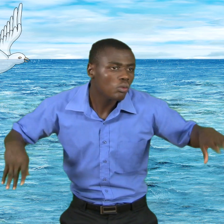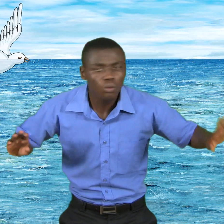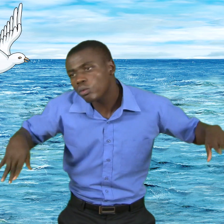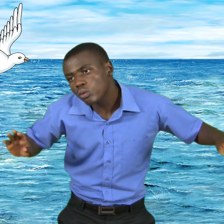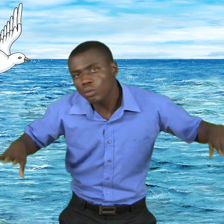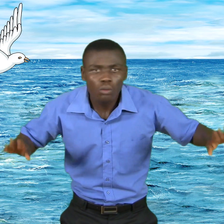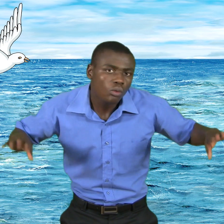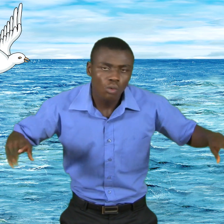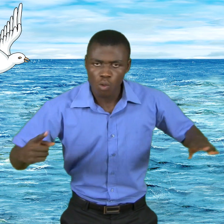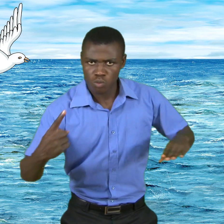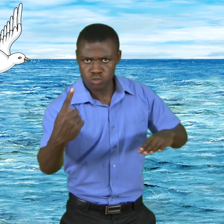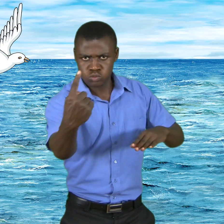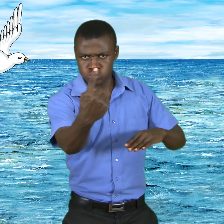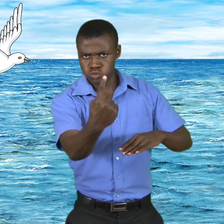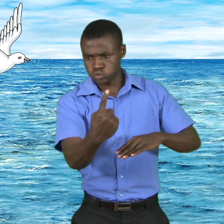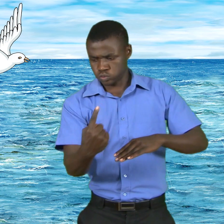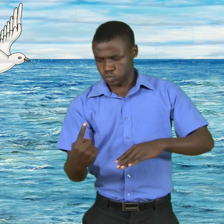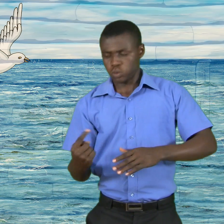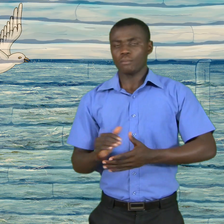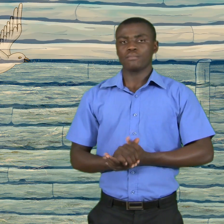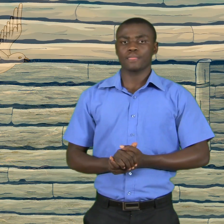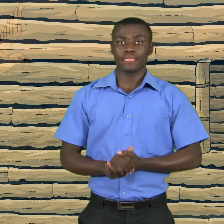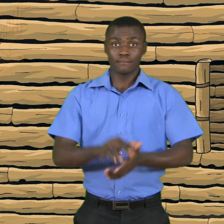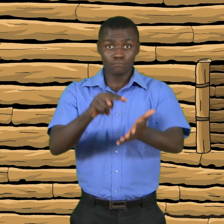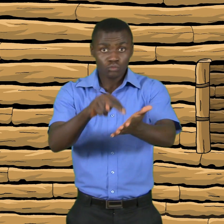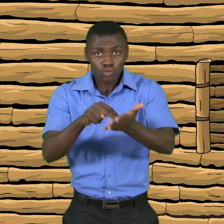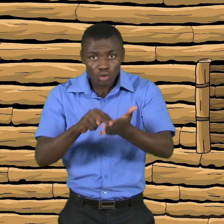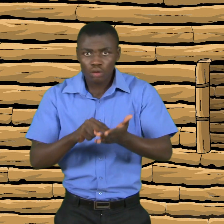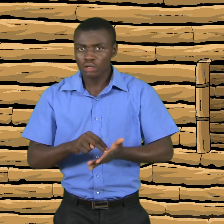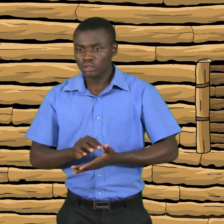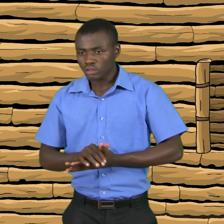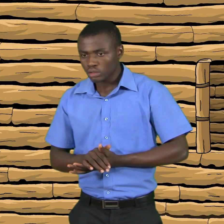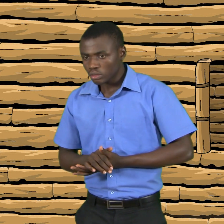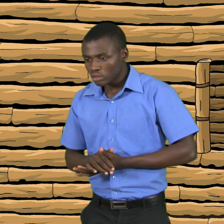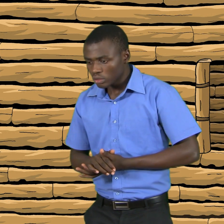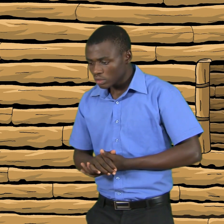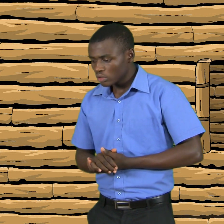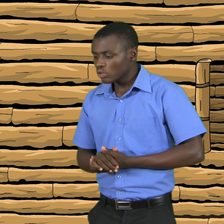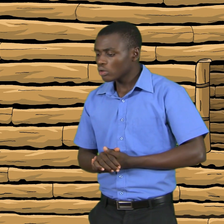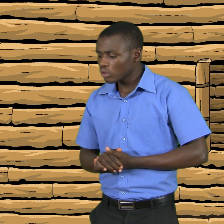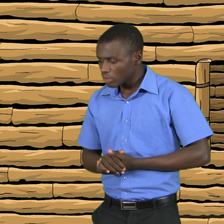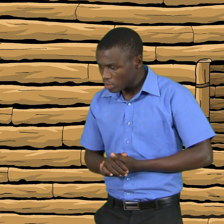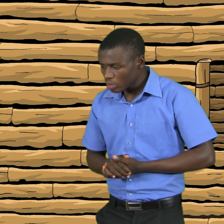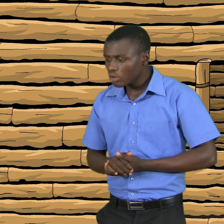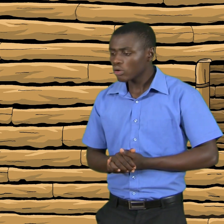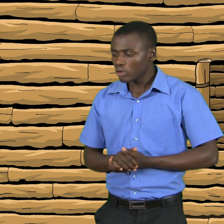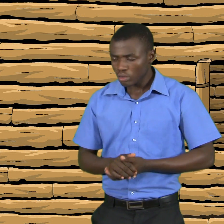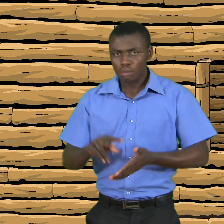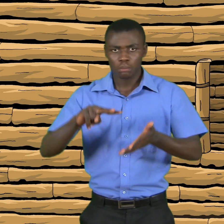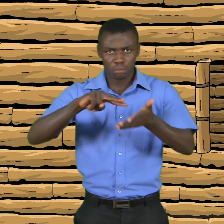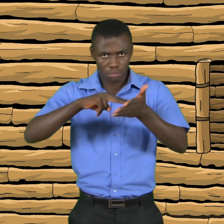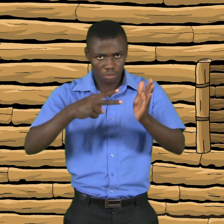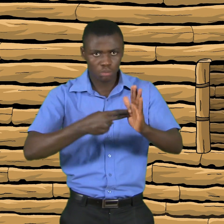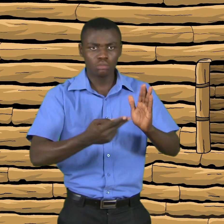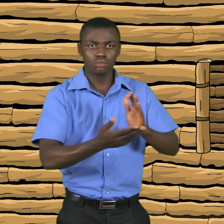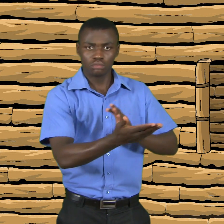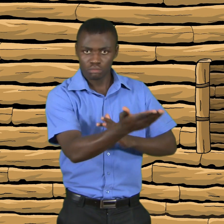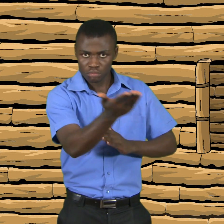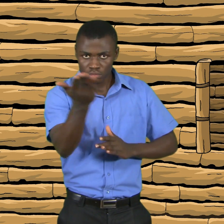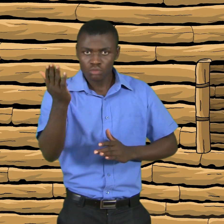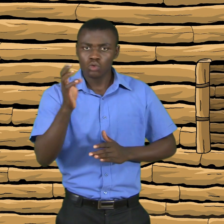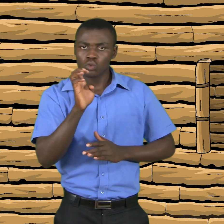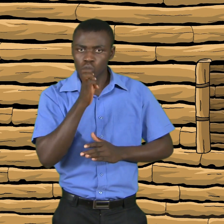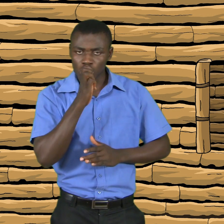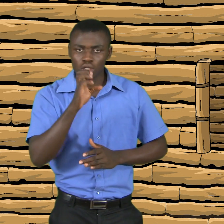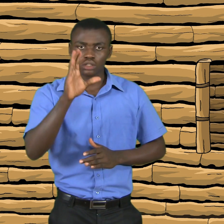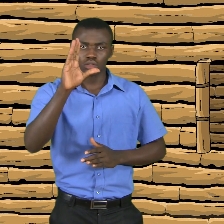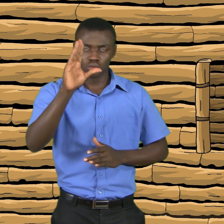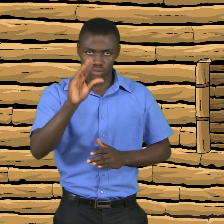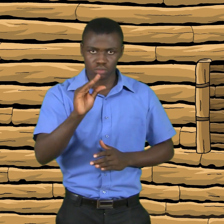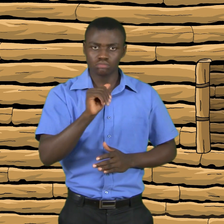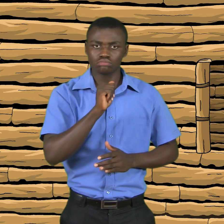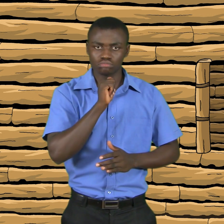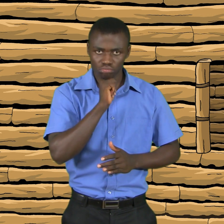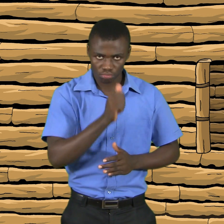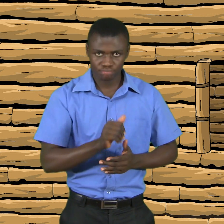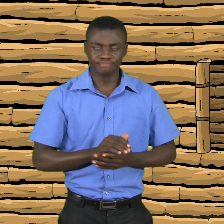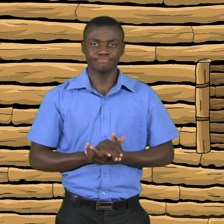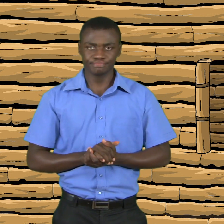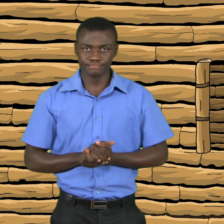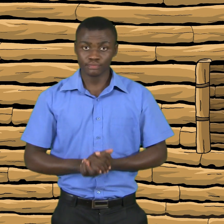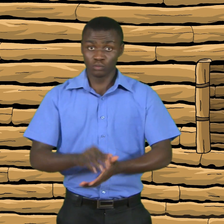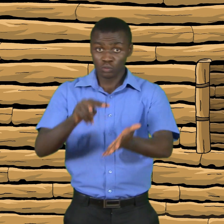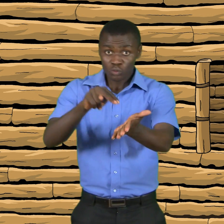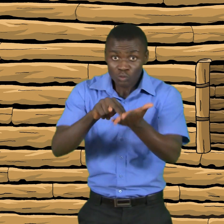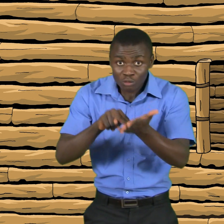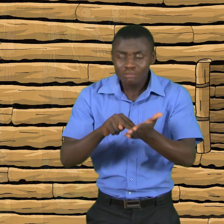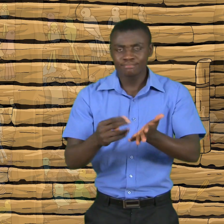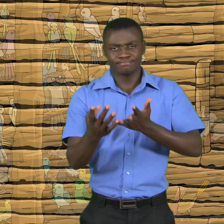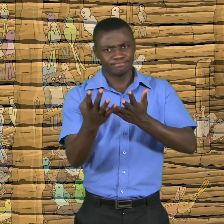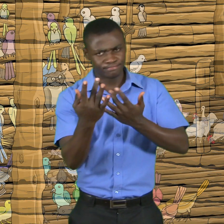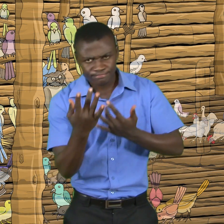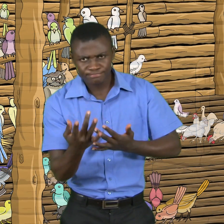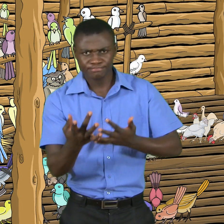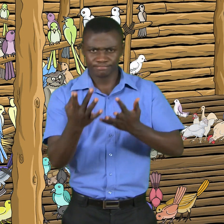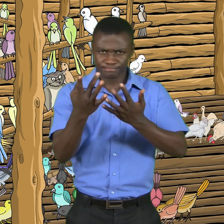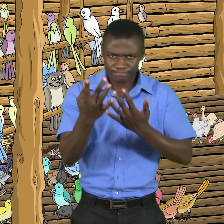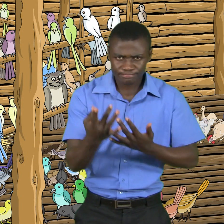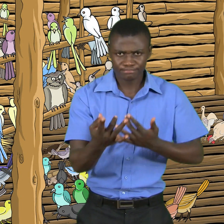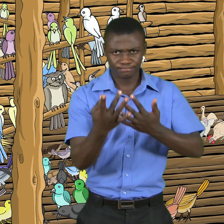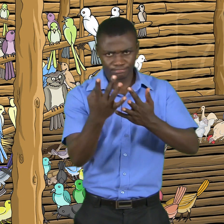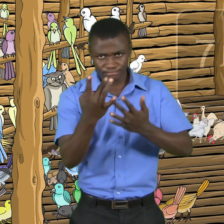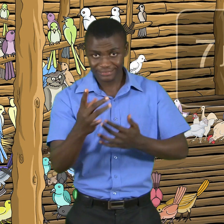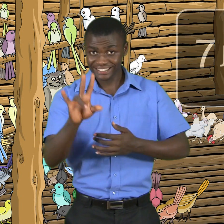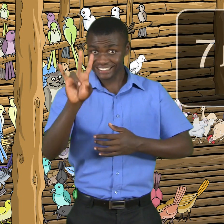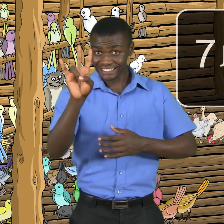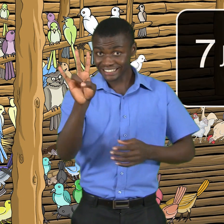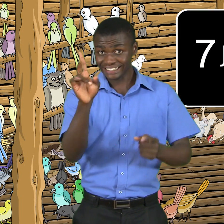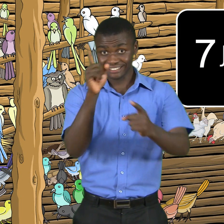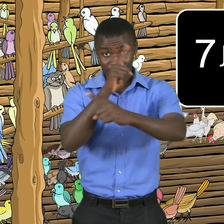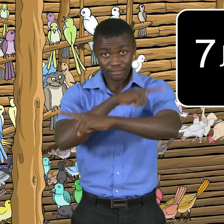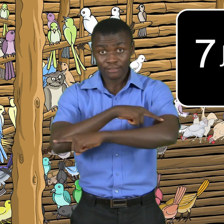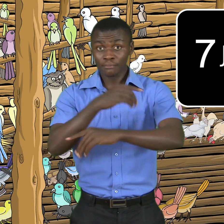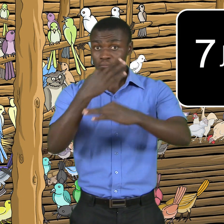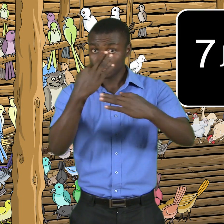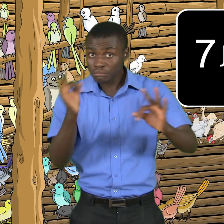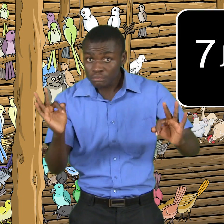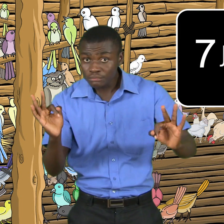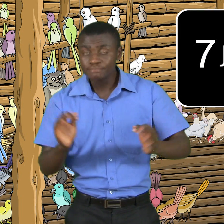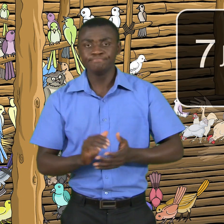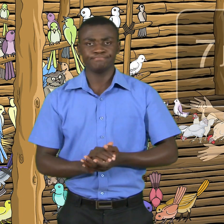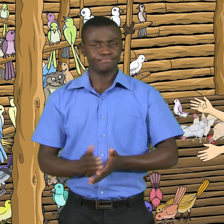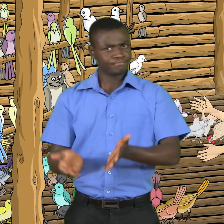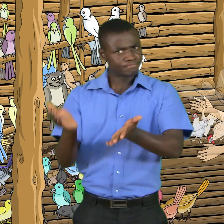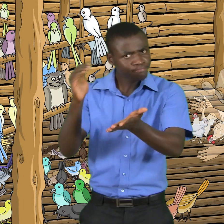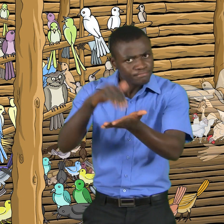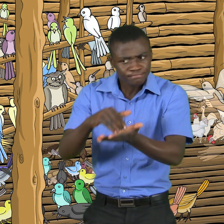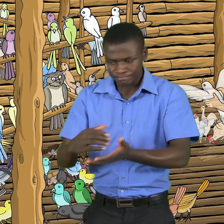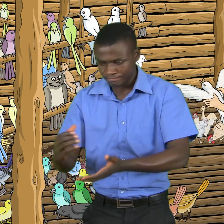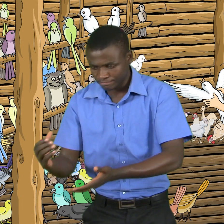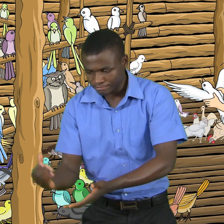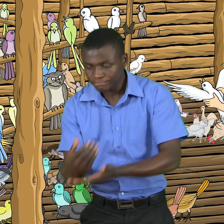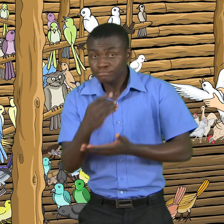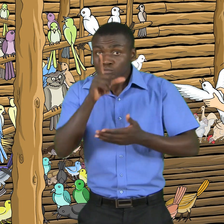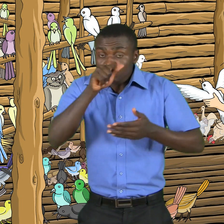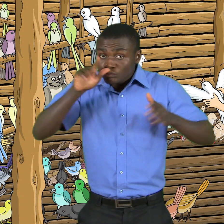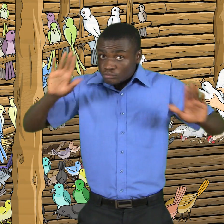So he reached out his hand and brought her back inside the ark.